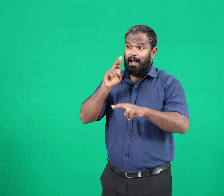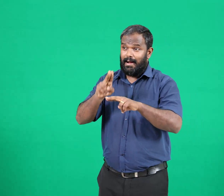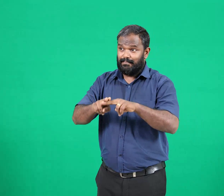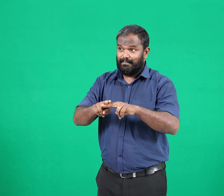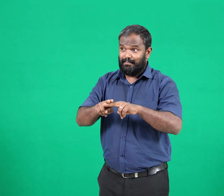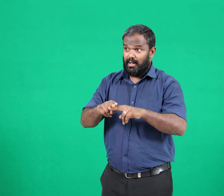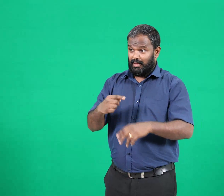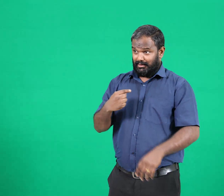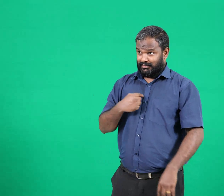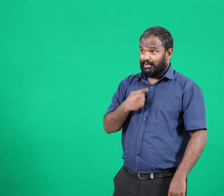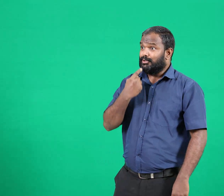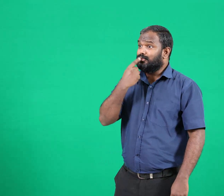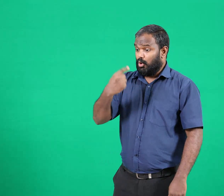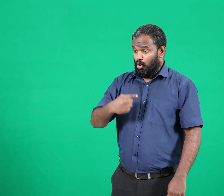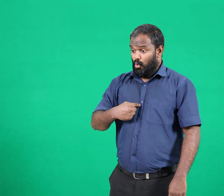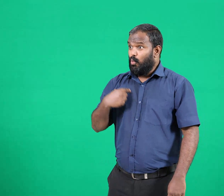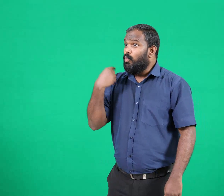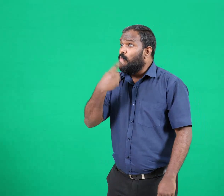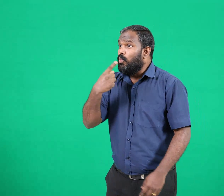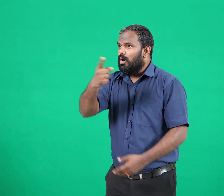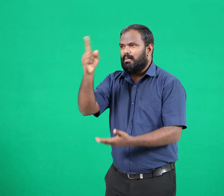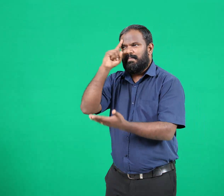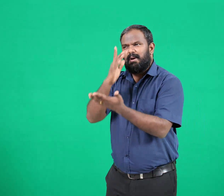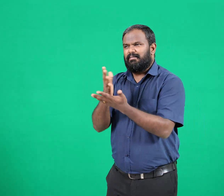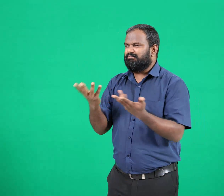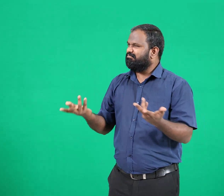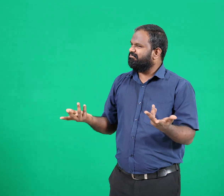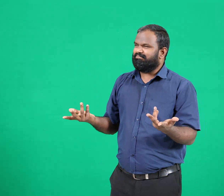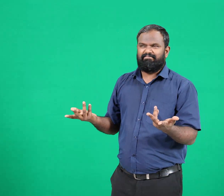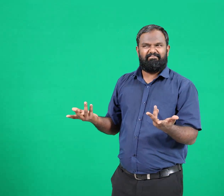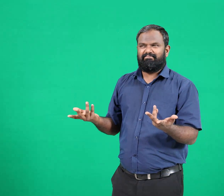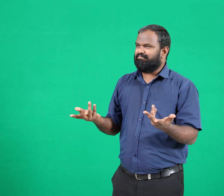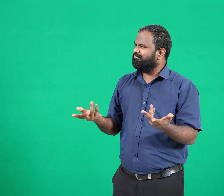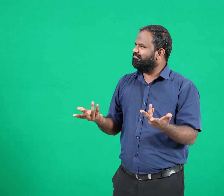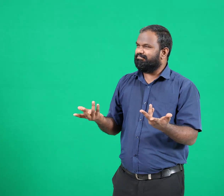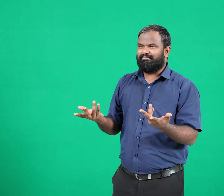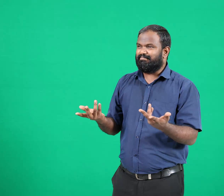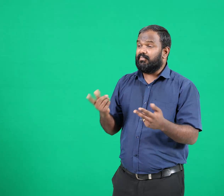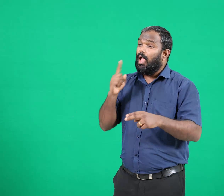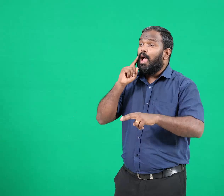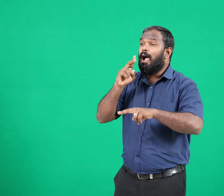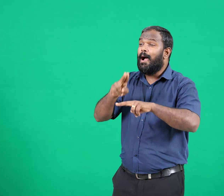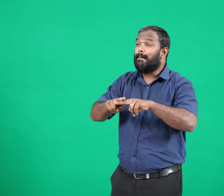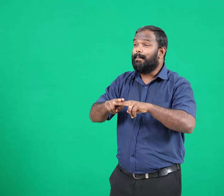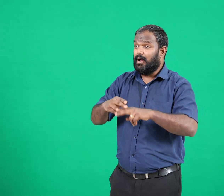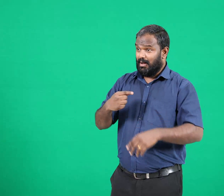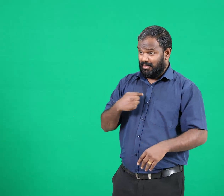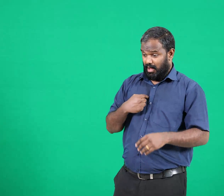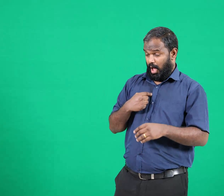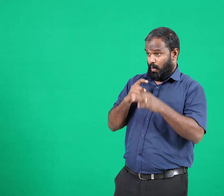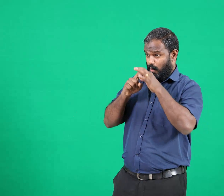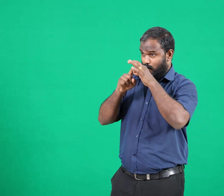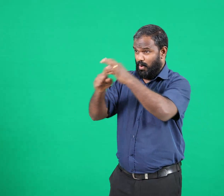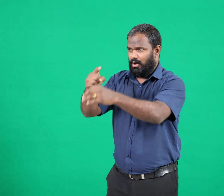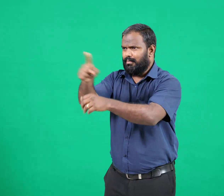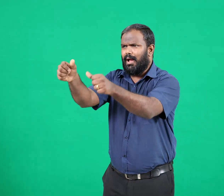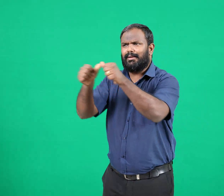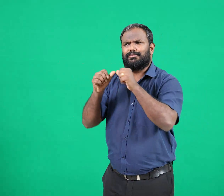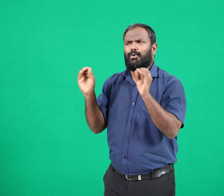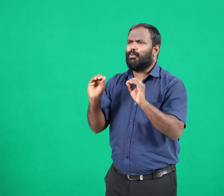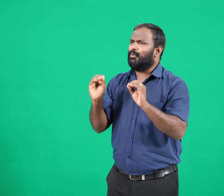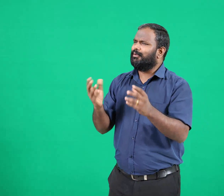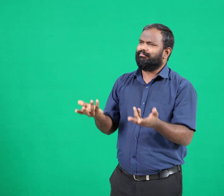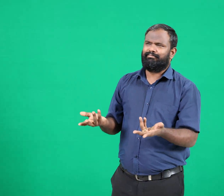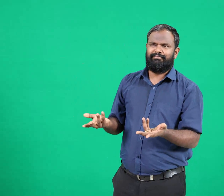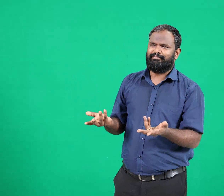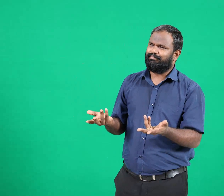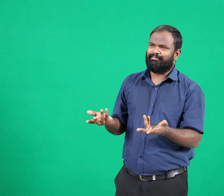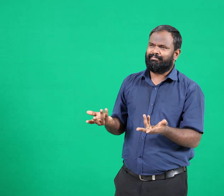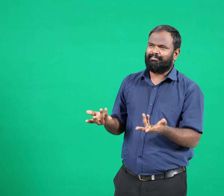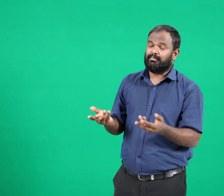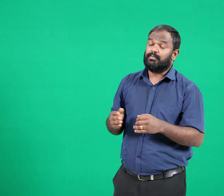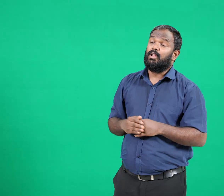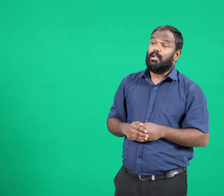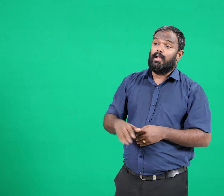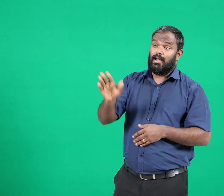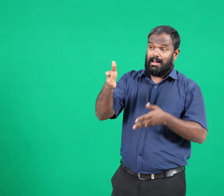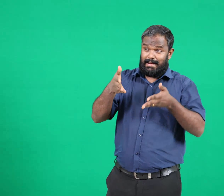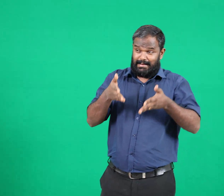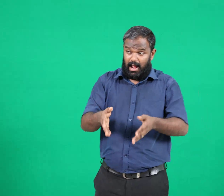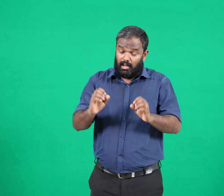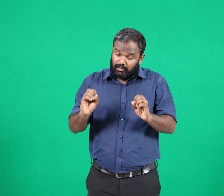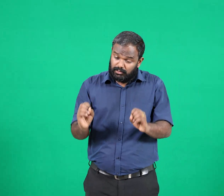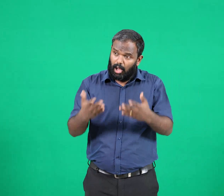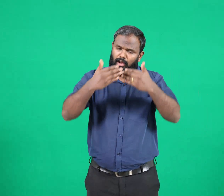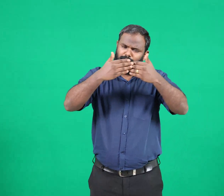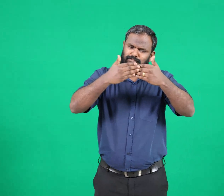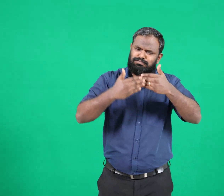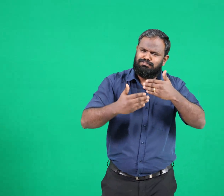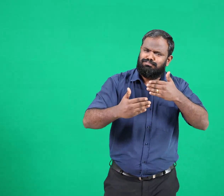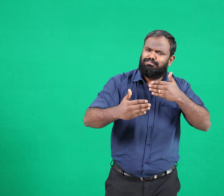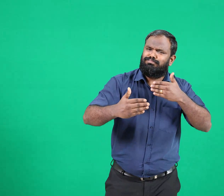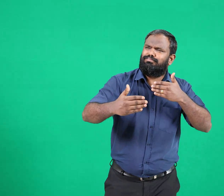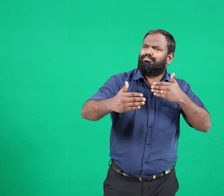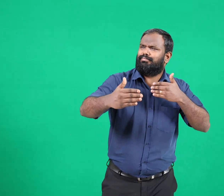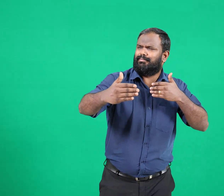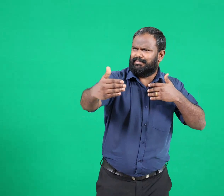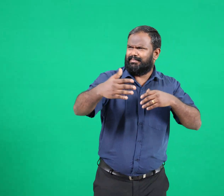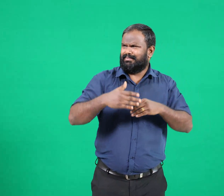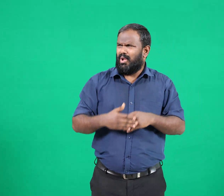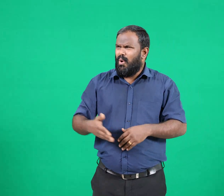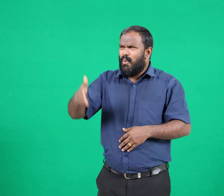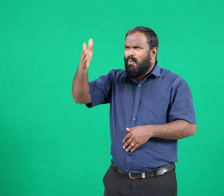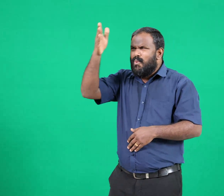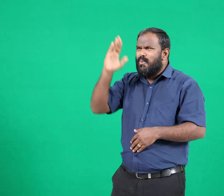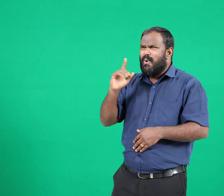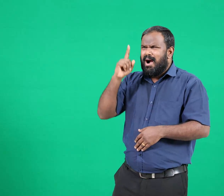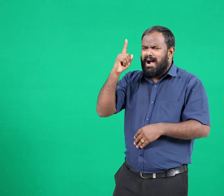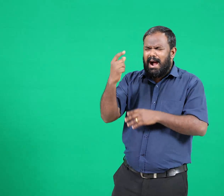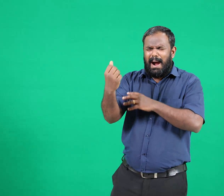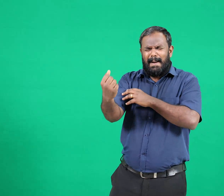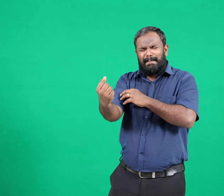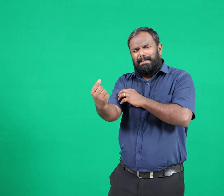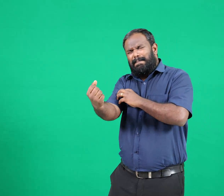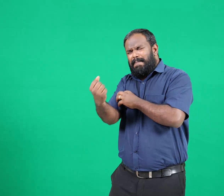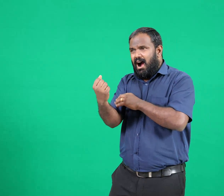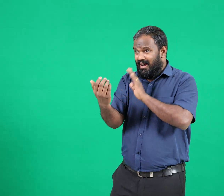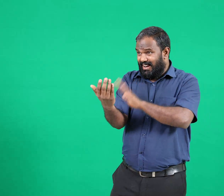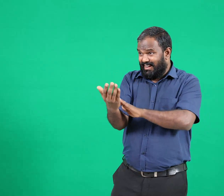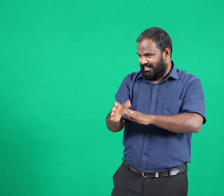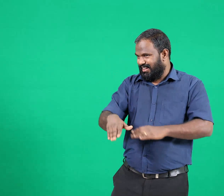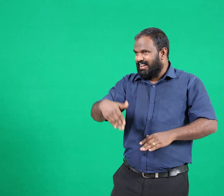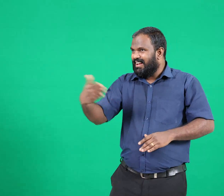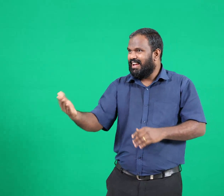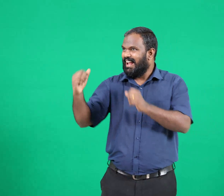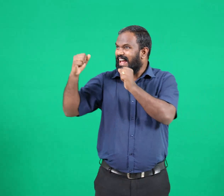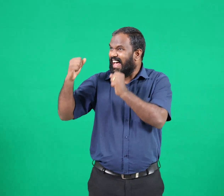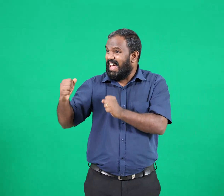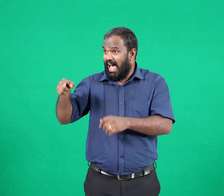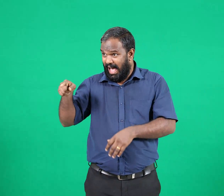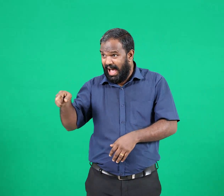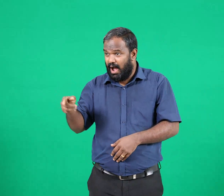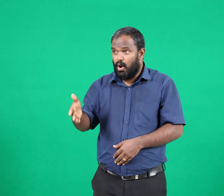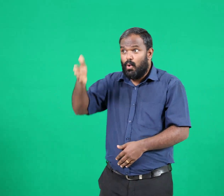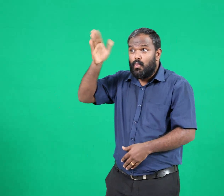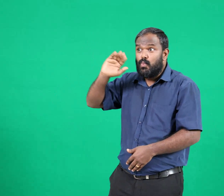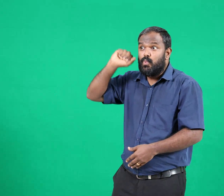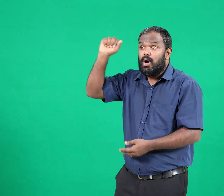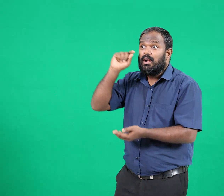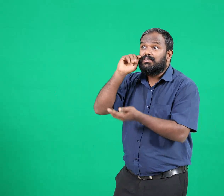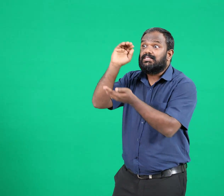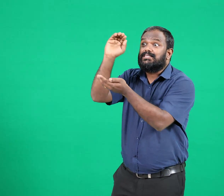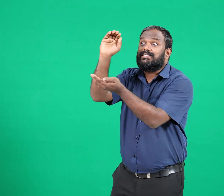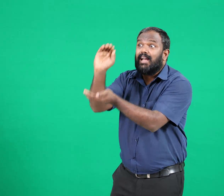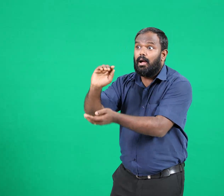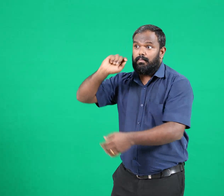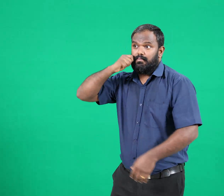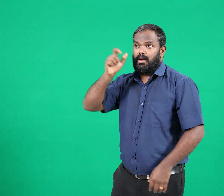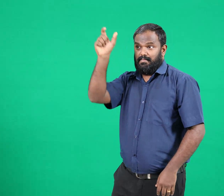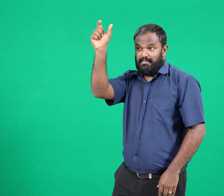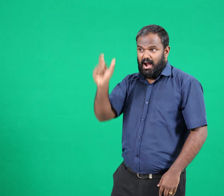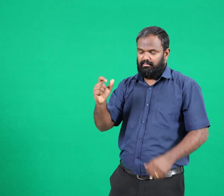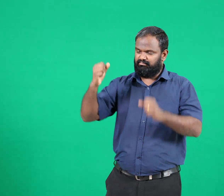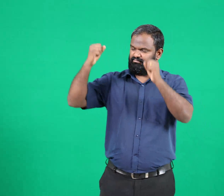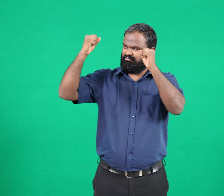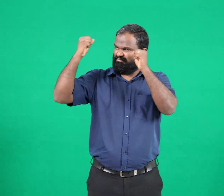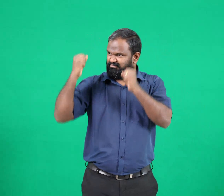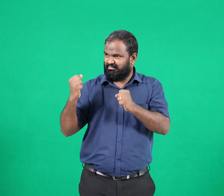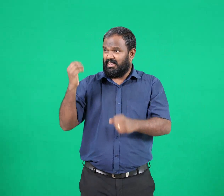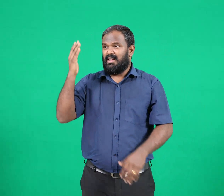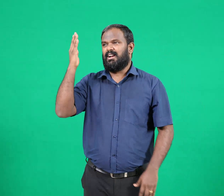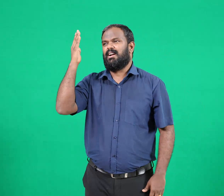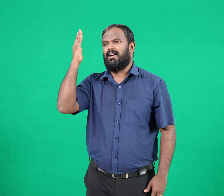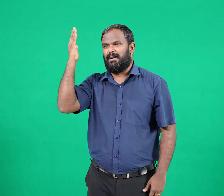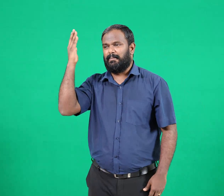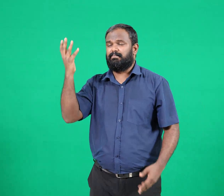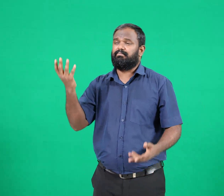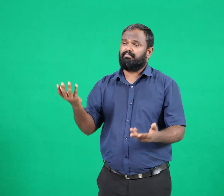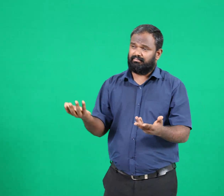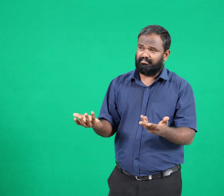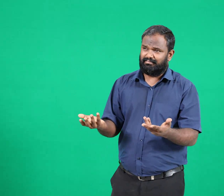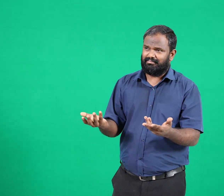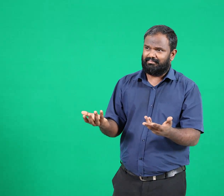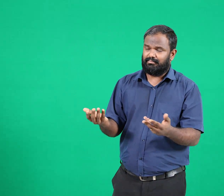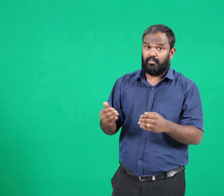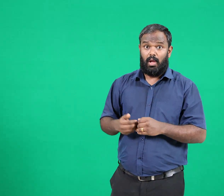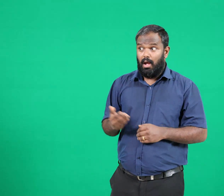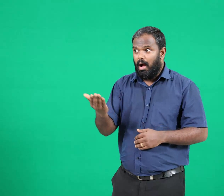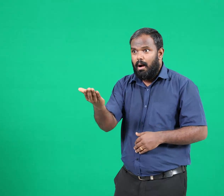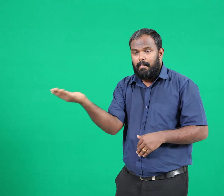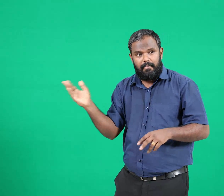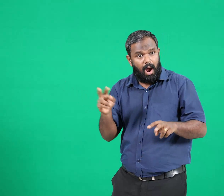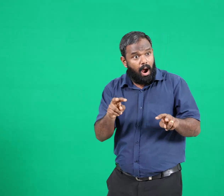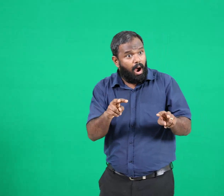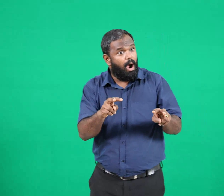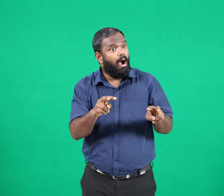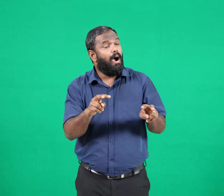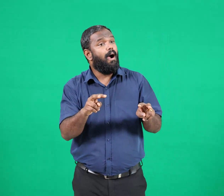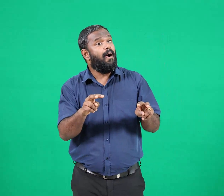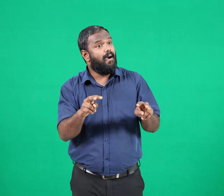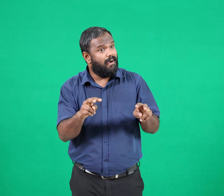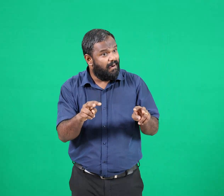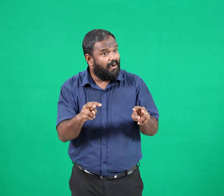And if I ask you a question, you will not answer. But from now on the Son of Man will be seated at the right hand of the power of God."